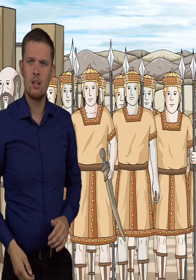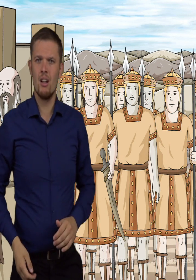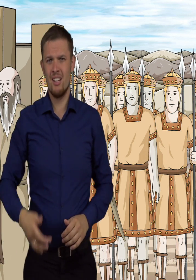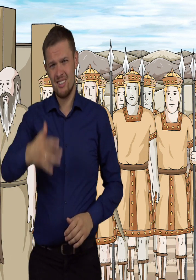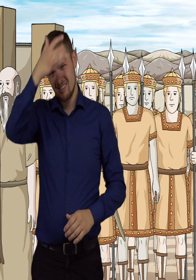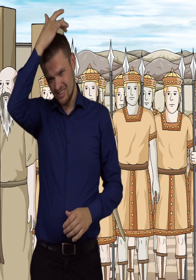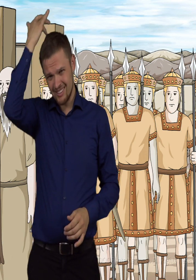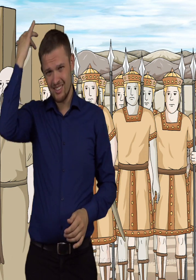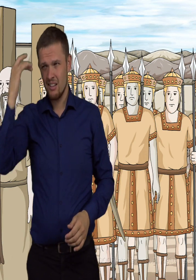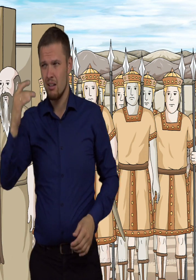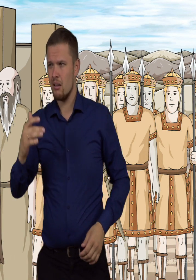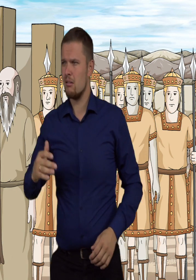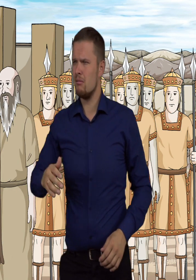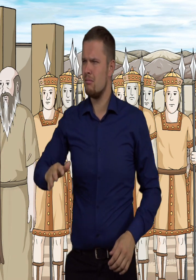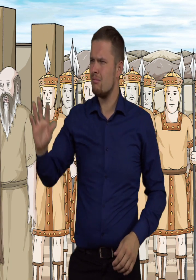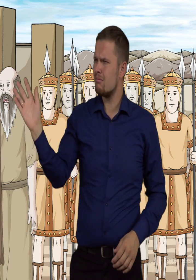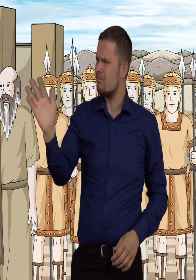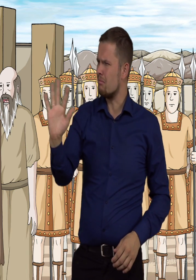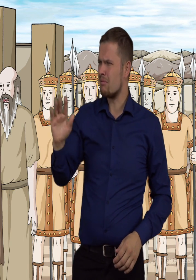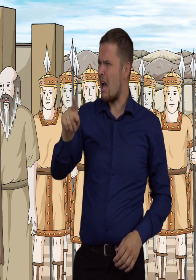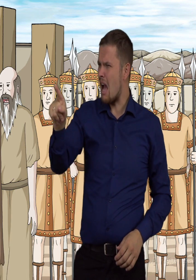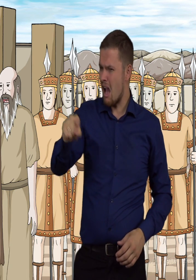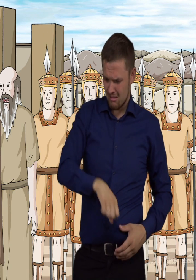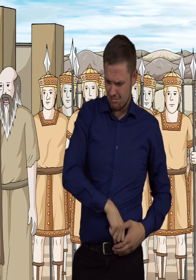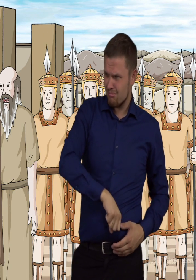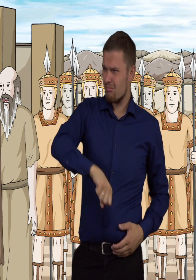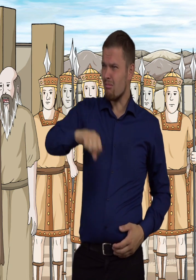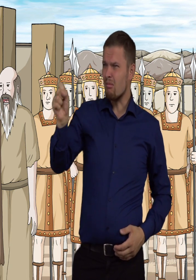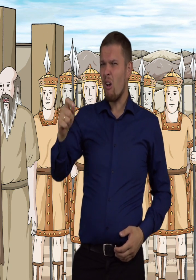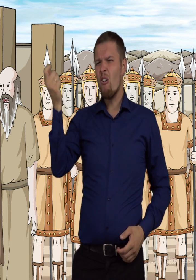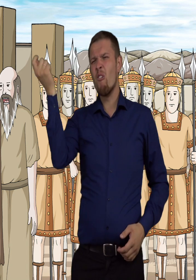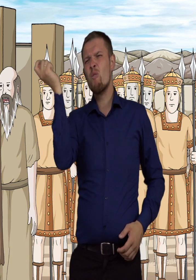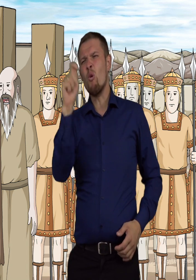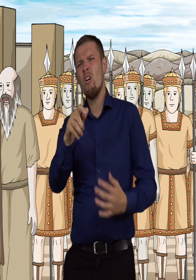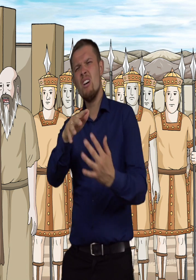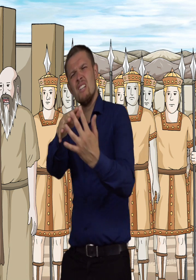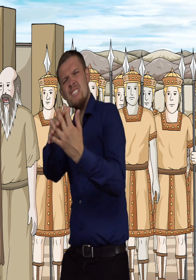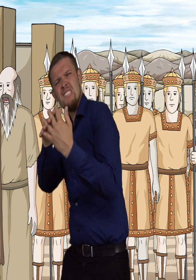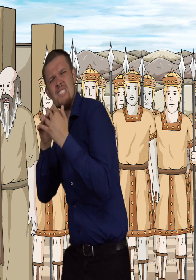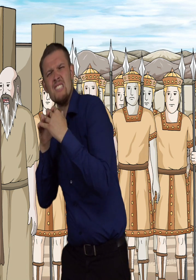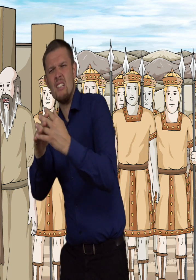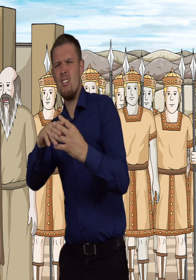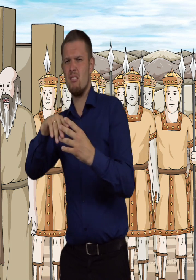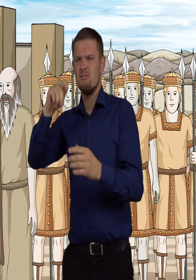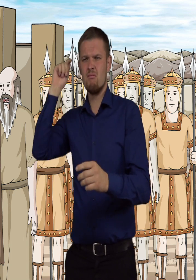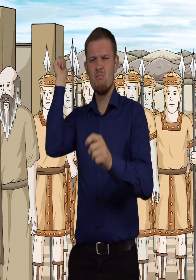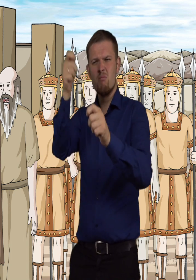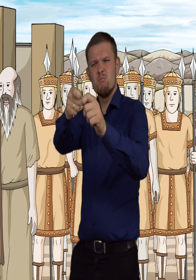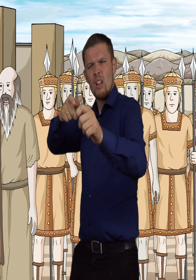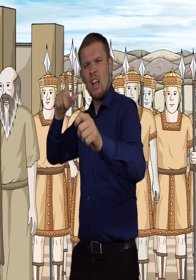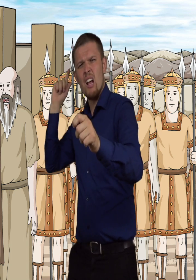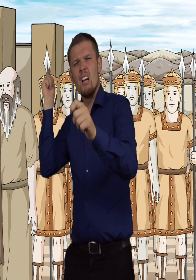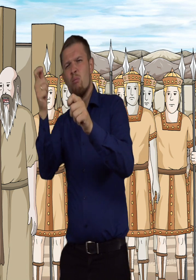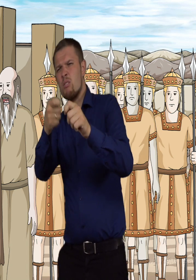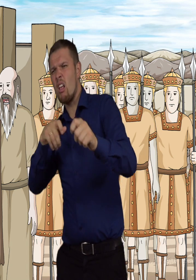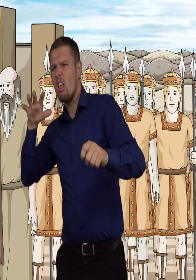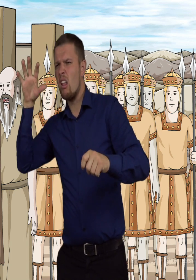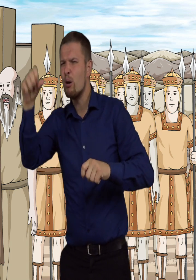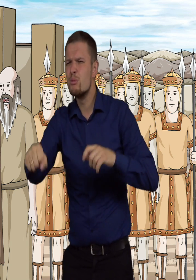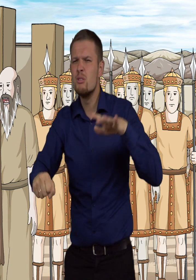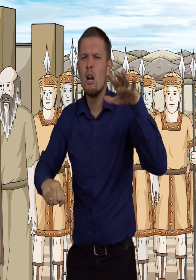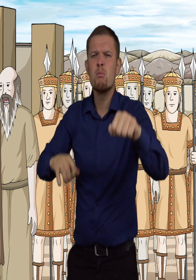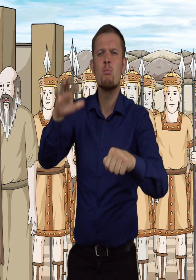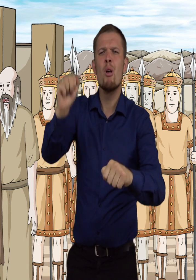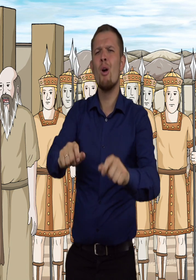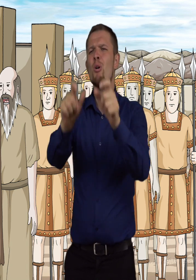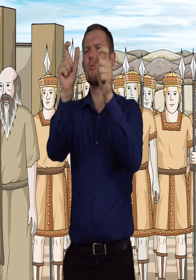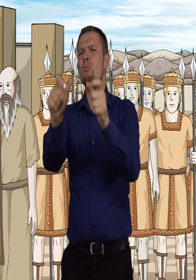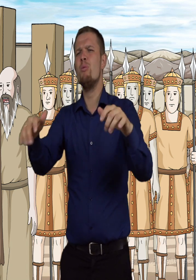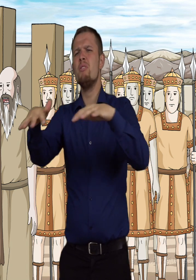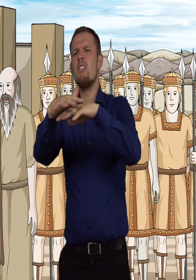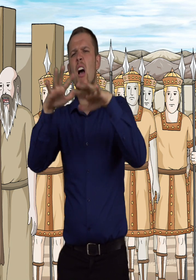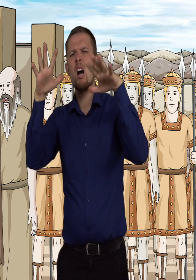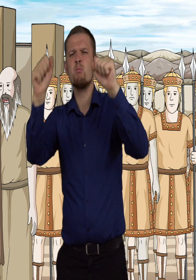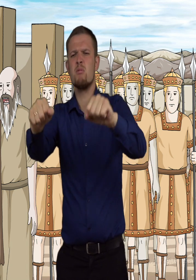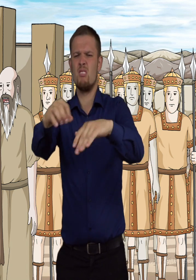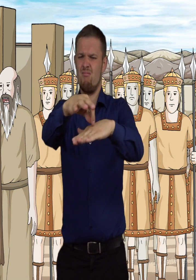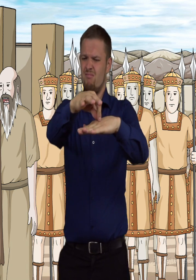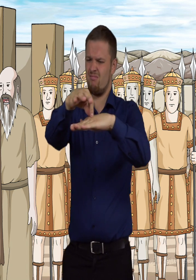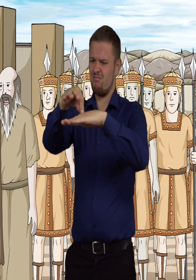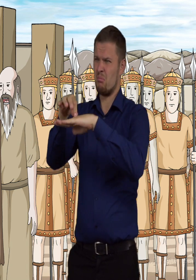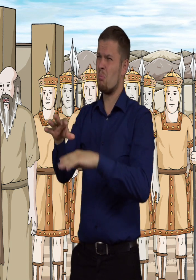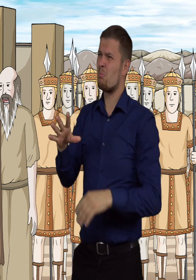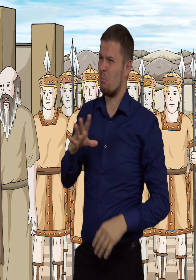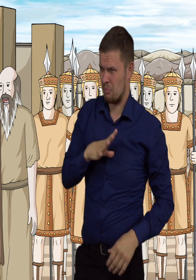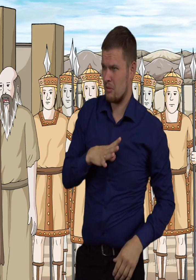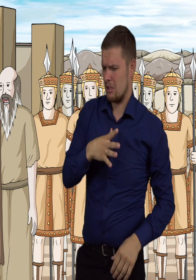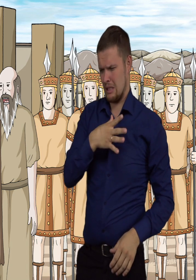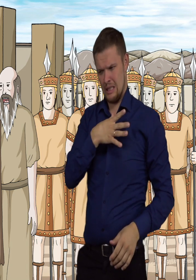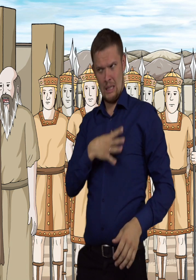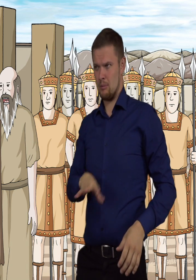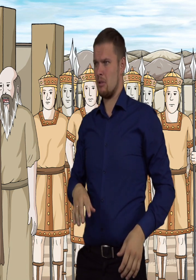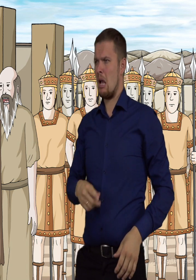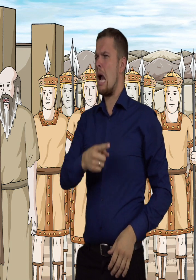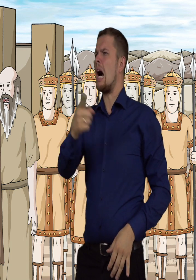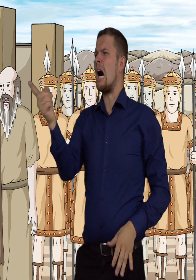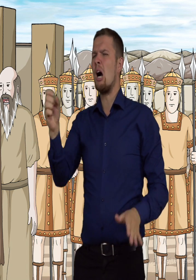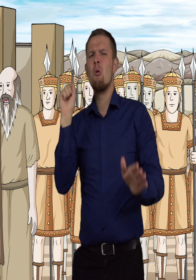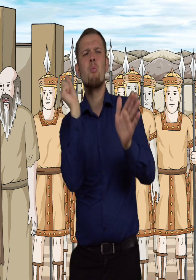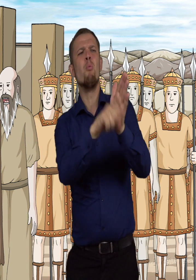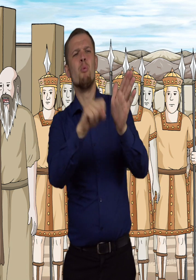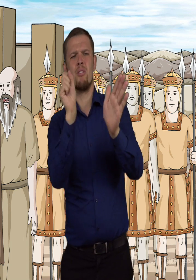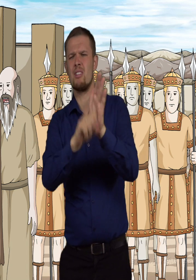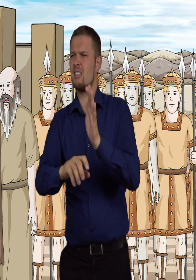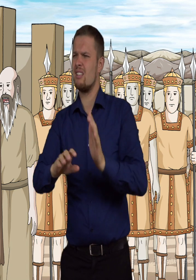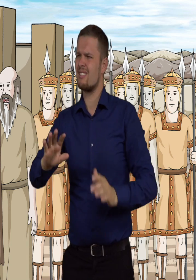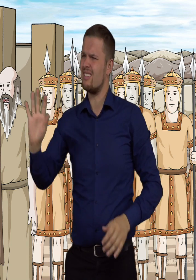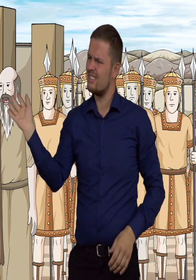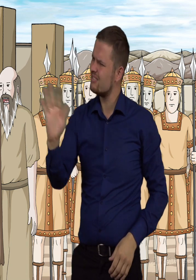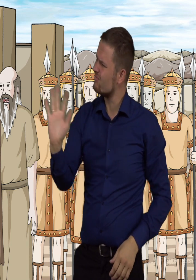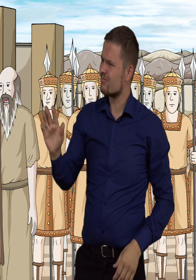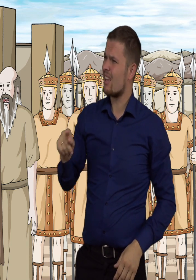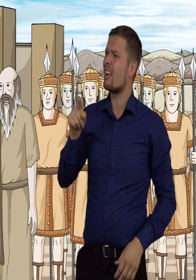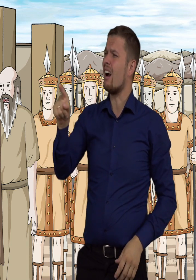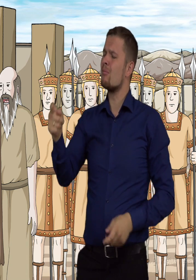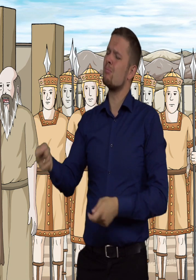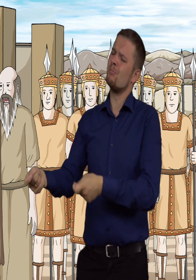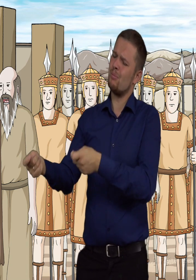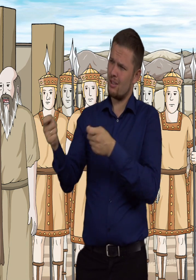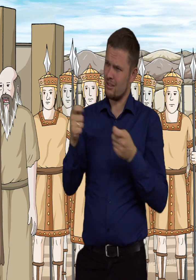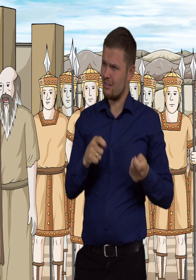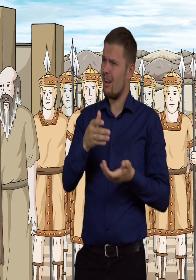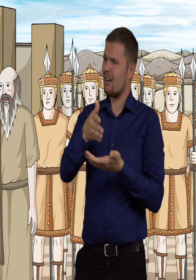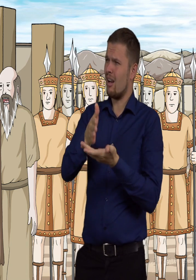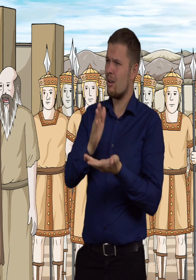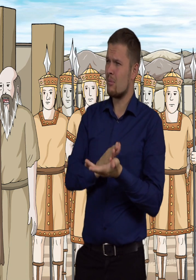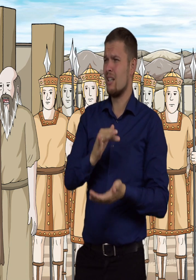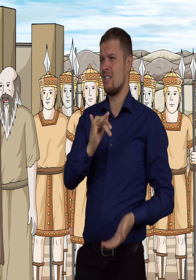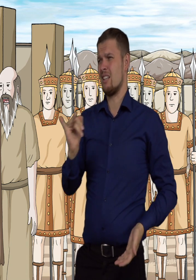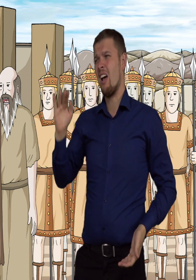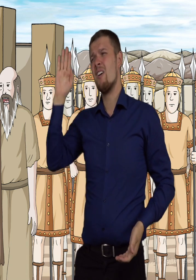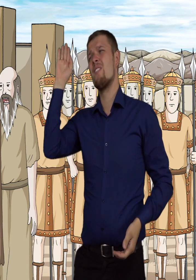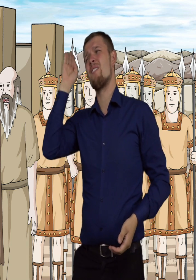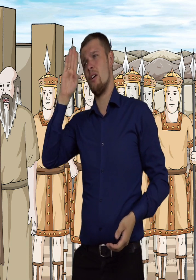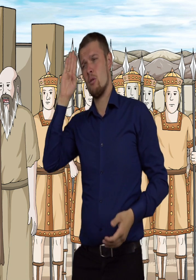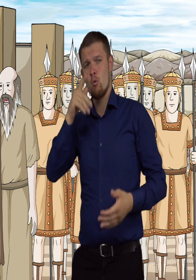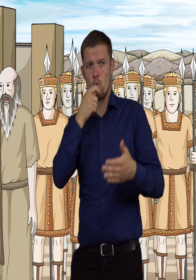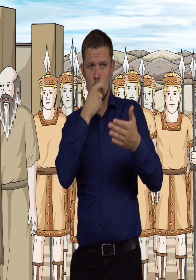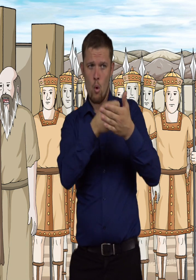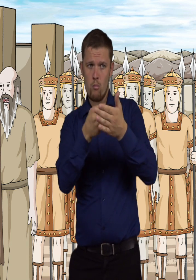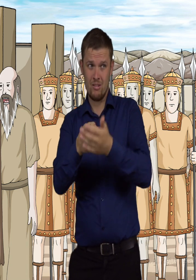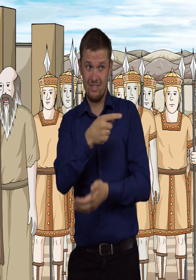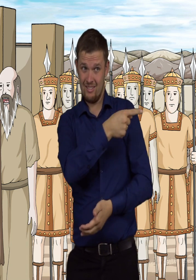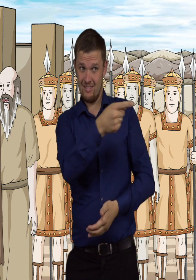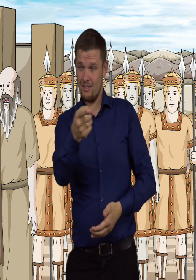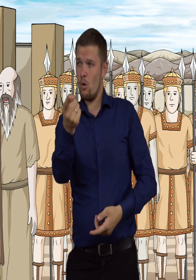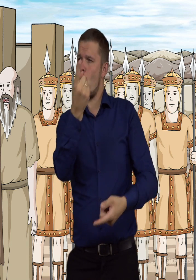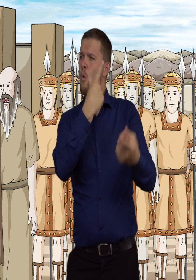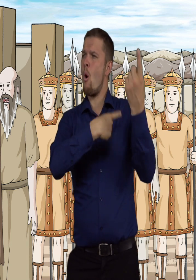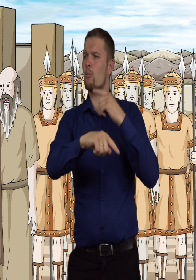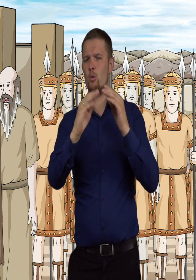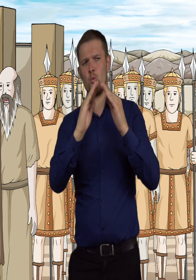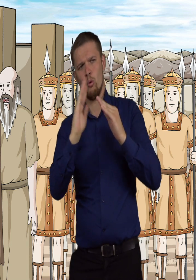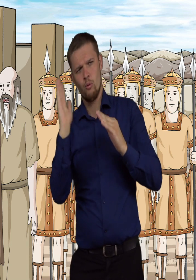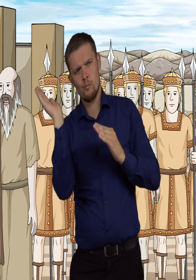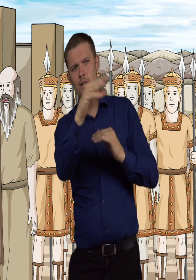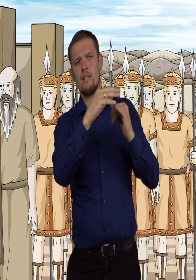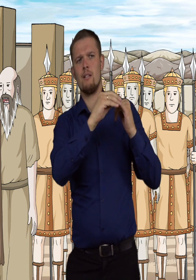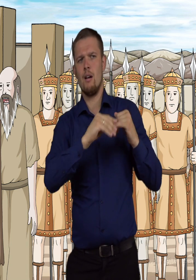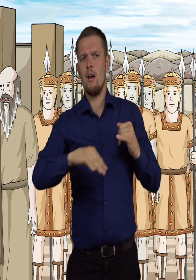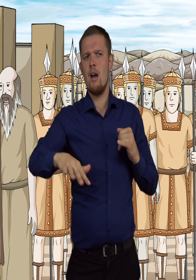“Do not kill them,” he replied. “Would you kill those you have captured with your own sword or bow?